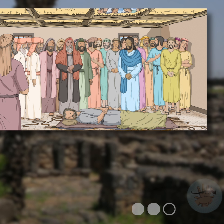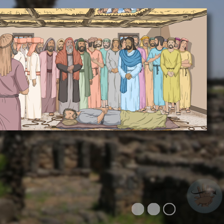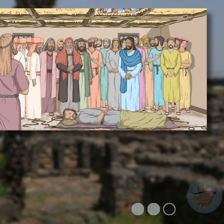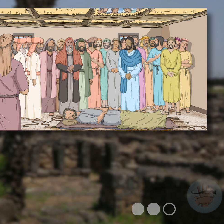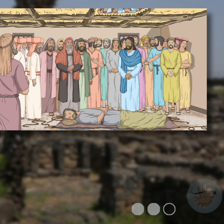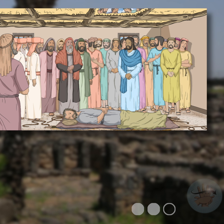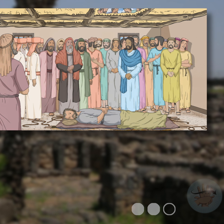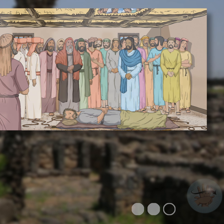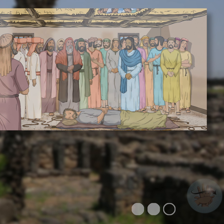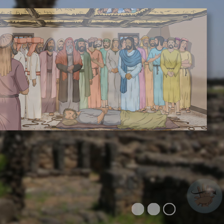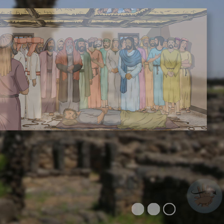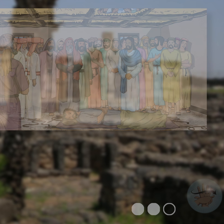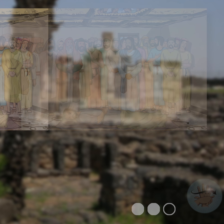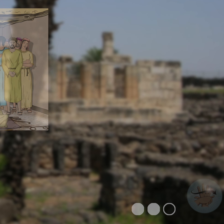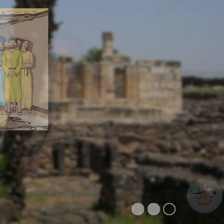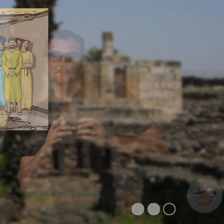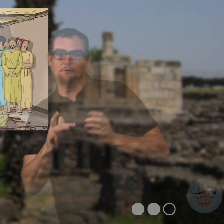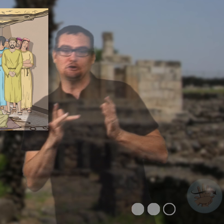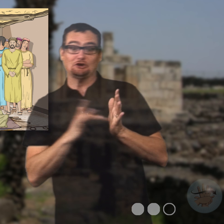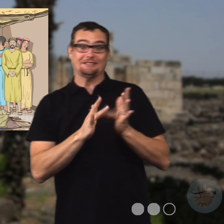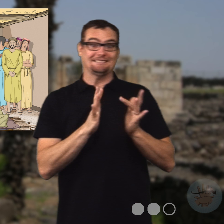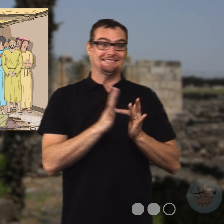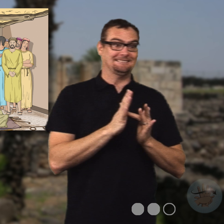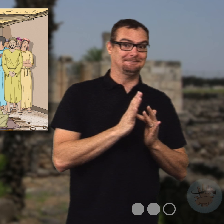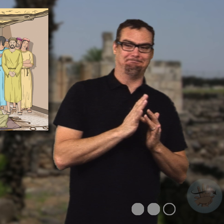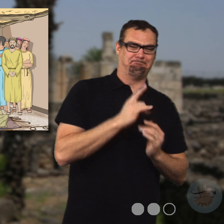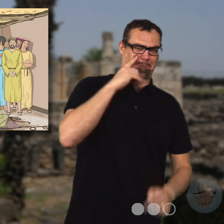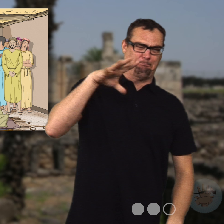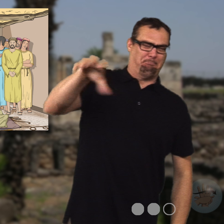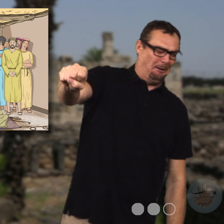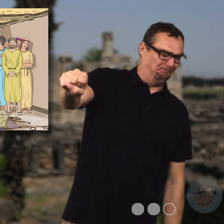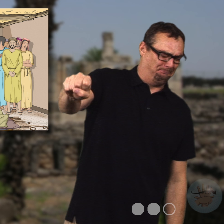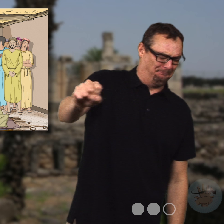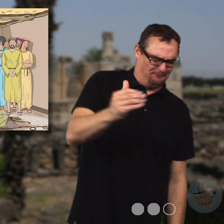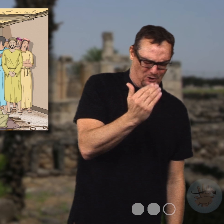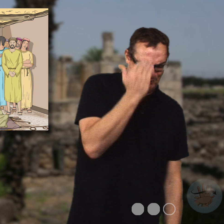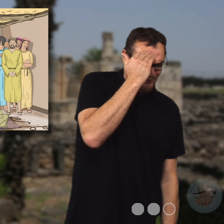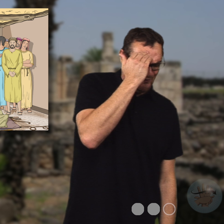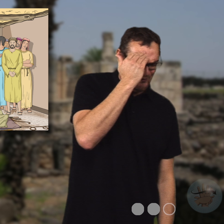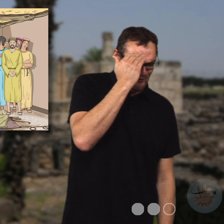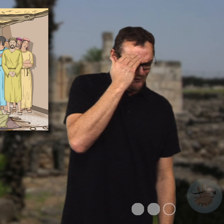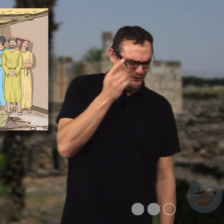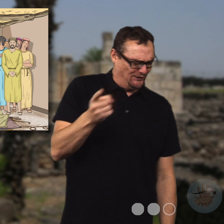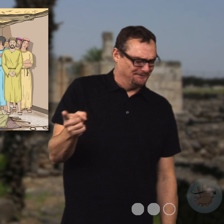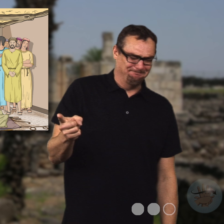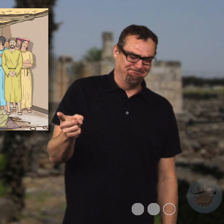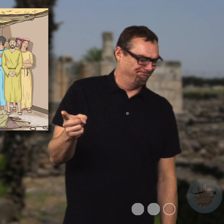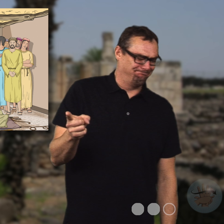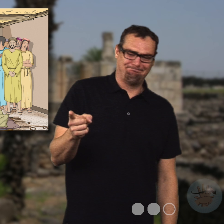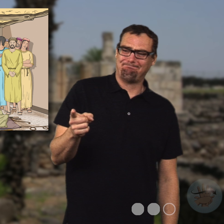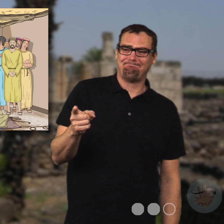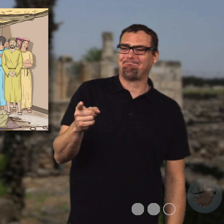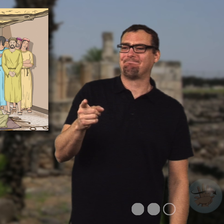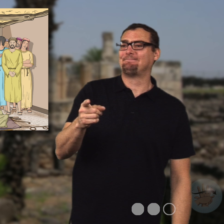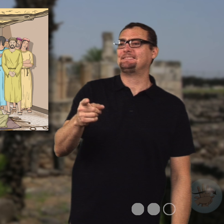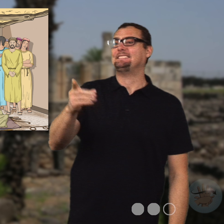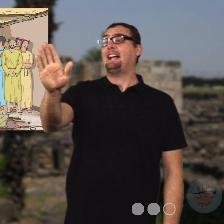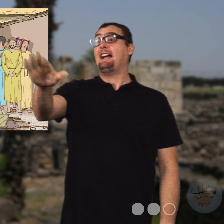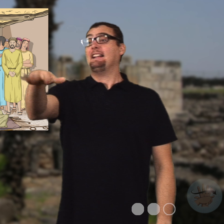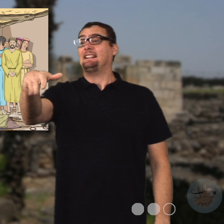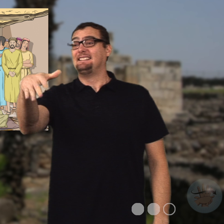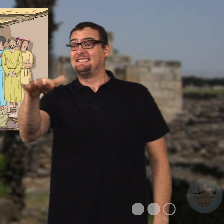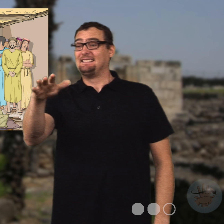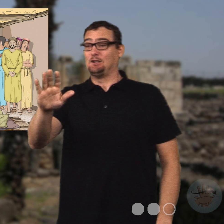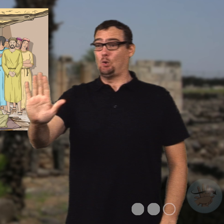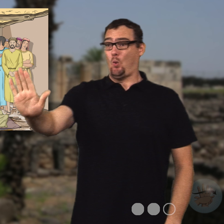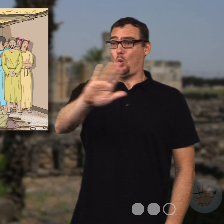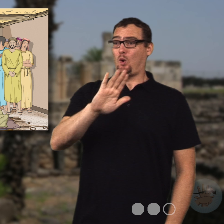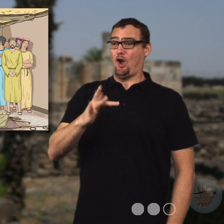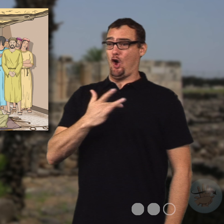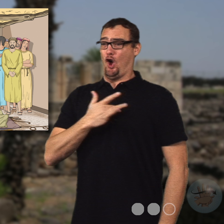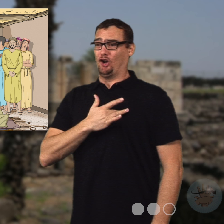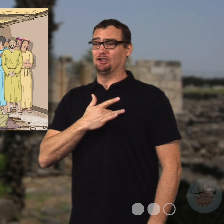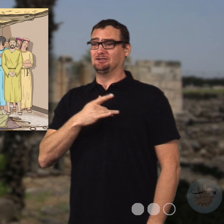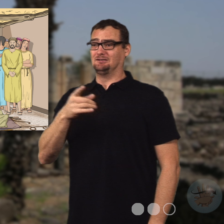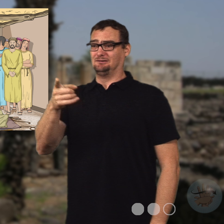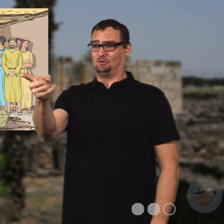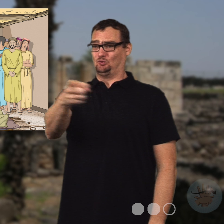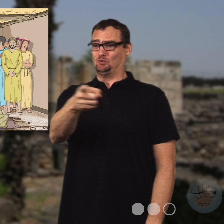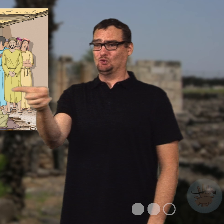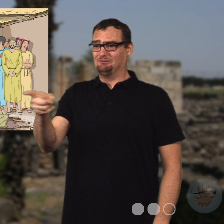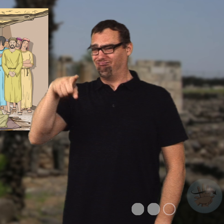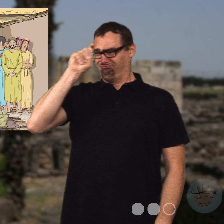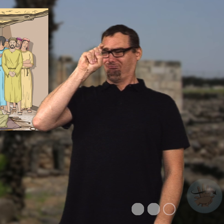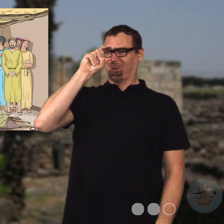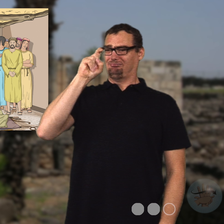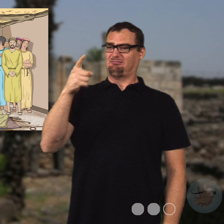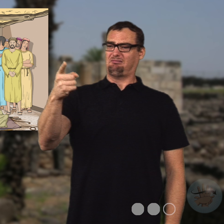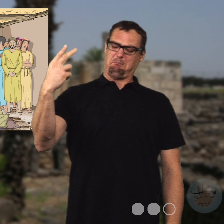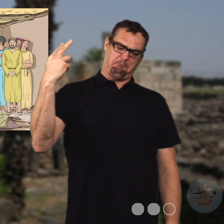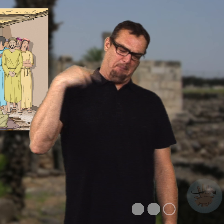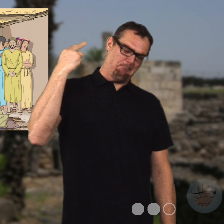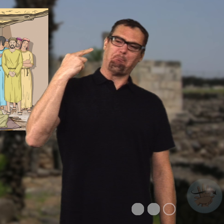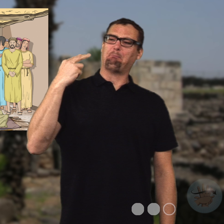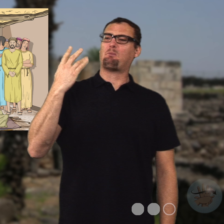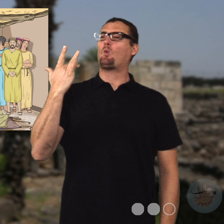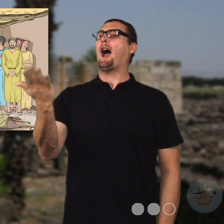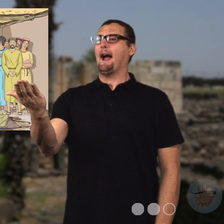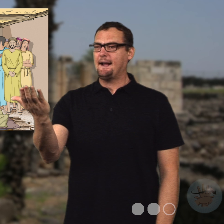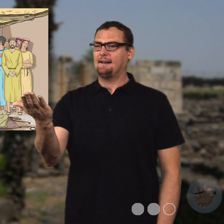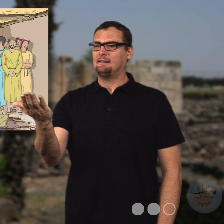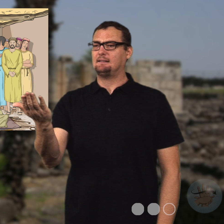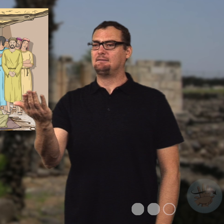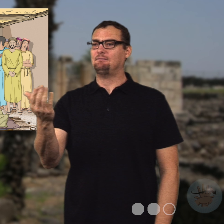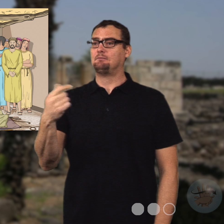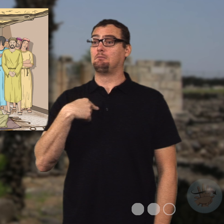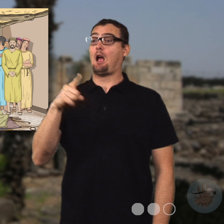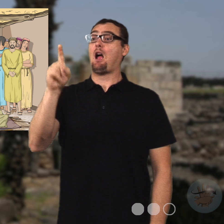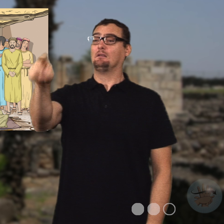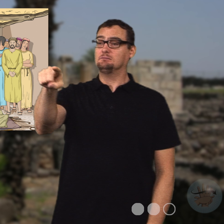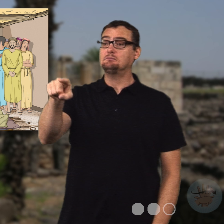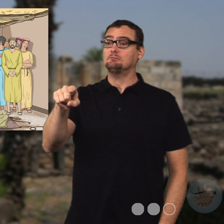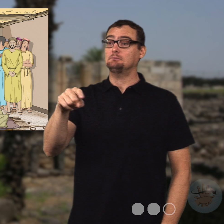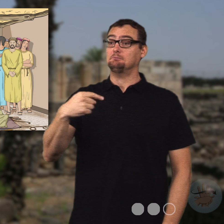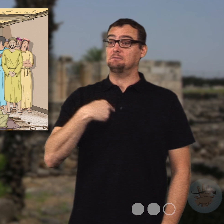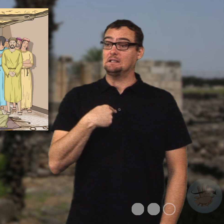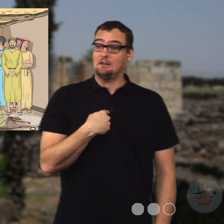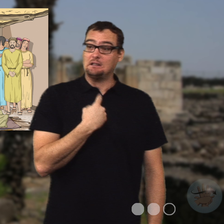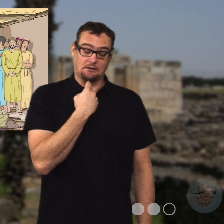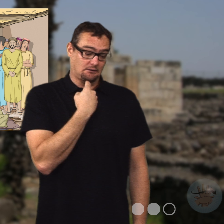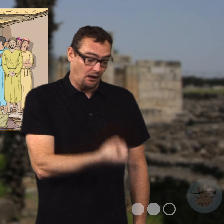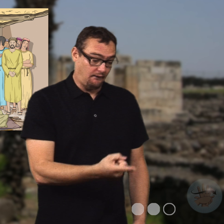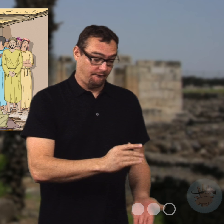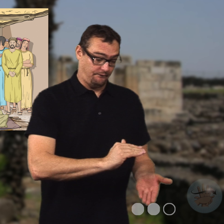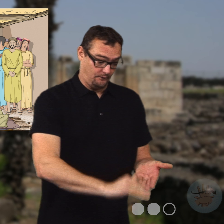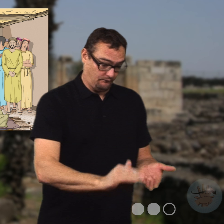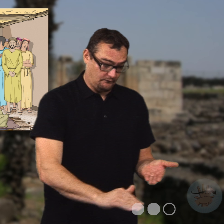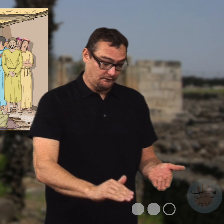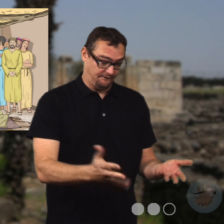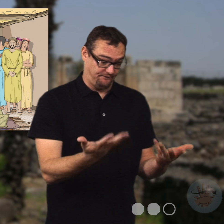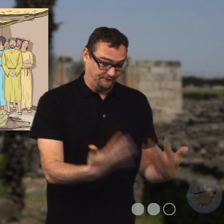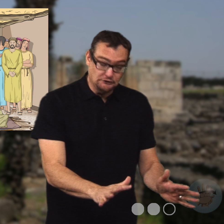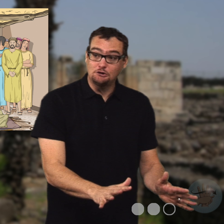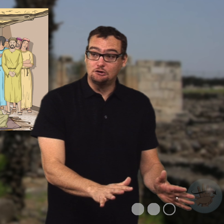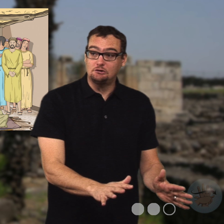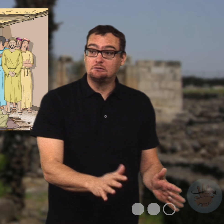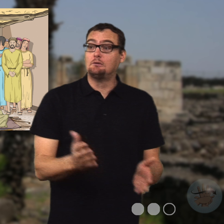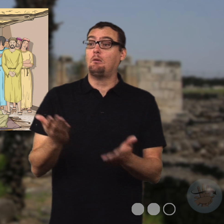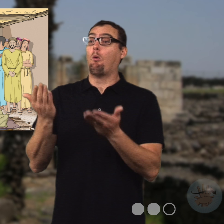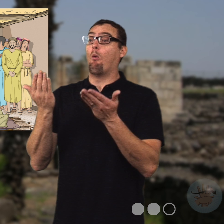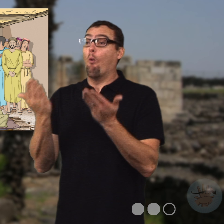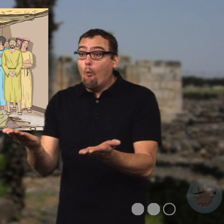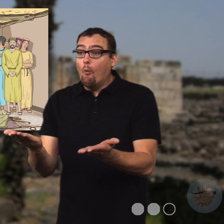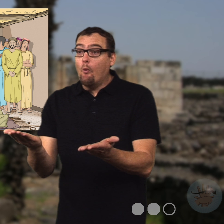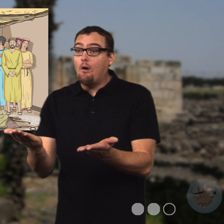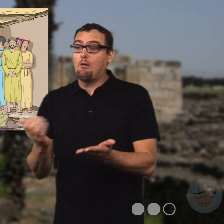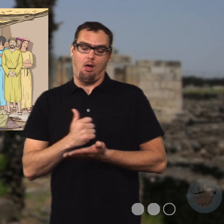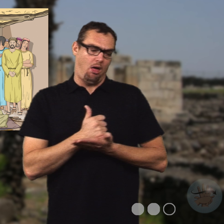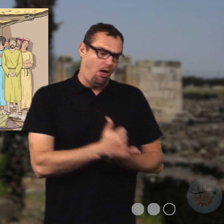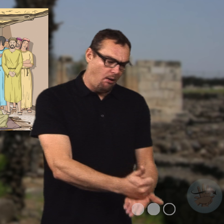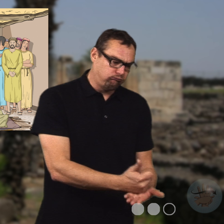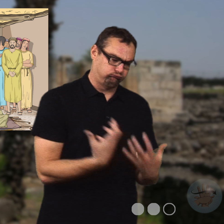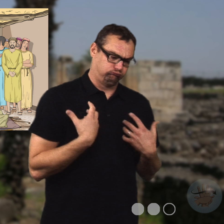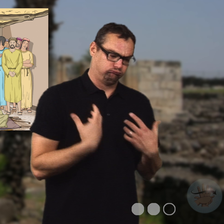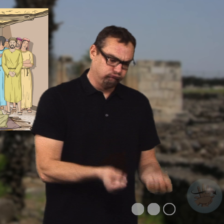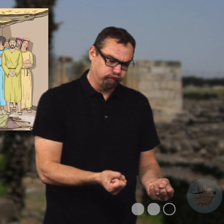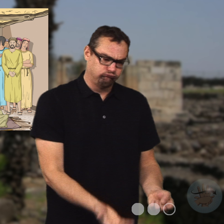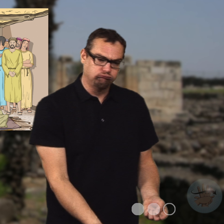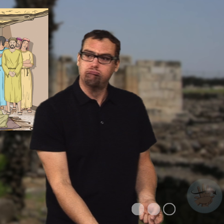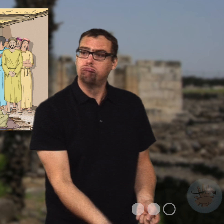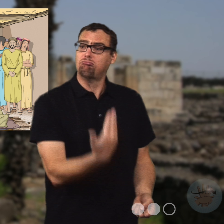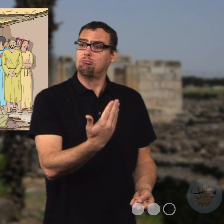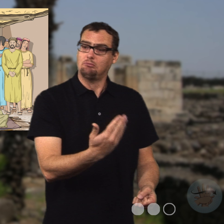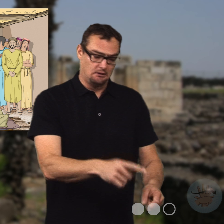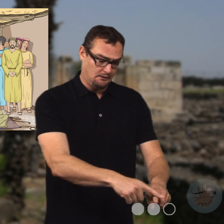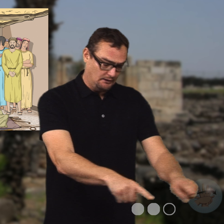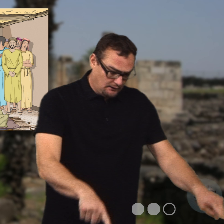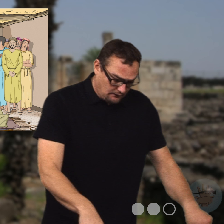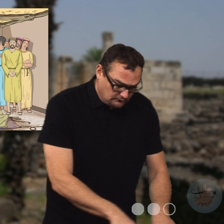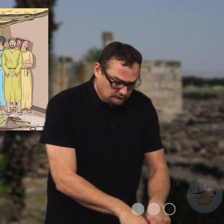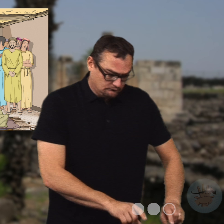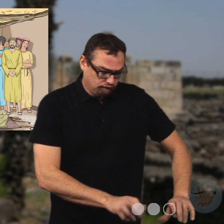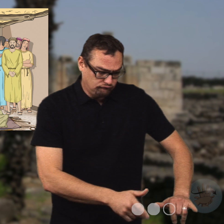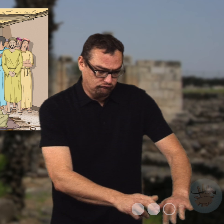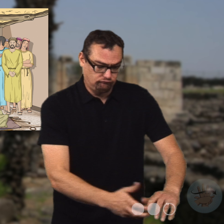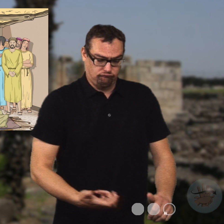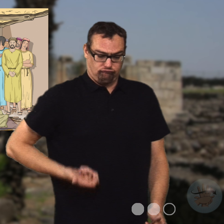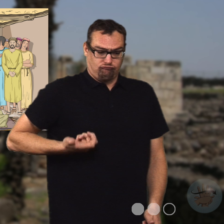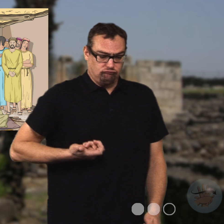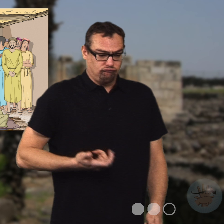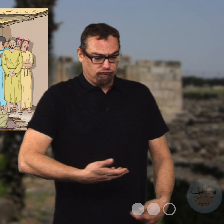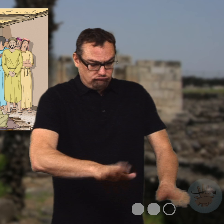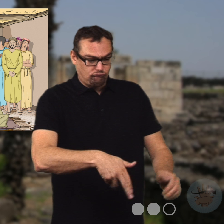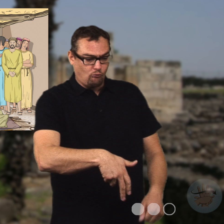At once Jesus knew in His spirit that they were thinking this way within themselves. “Why are you thinking these things in your hearts?” He asked.